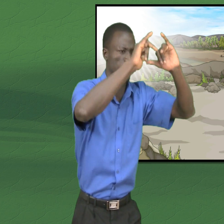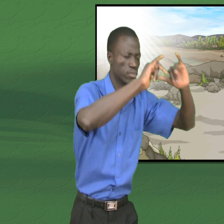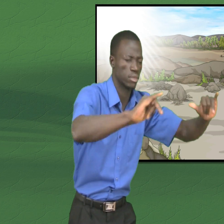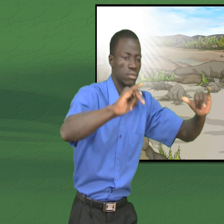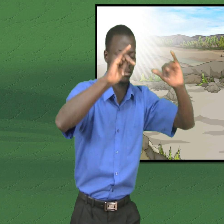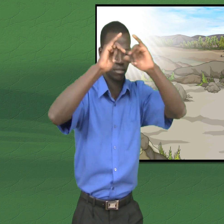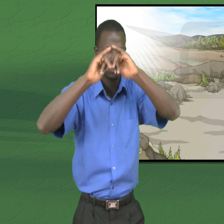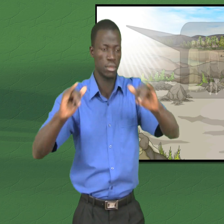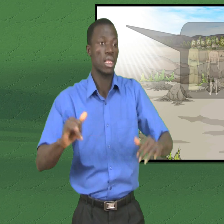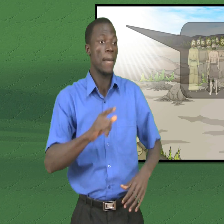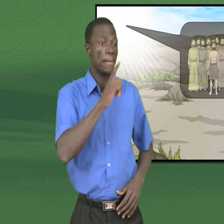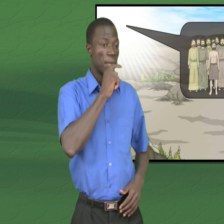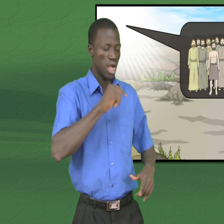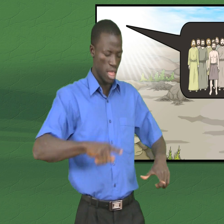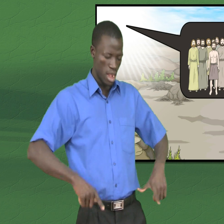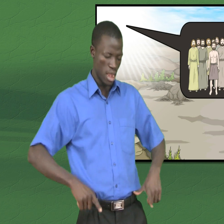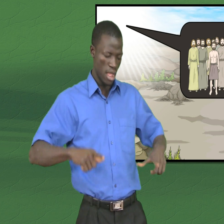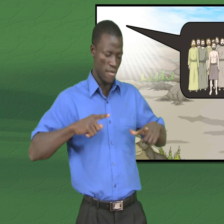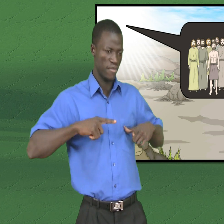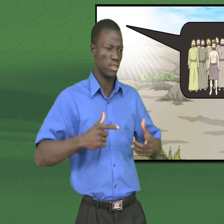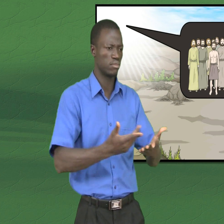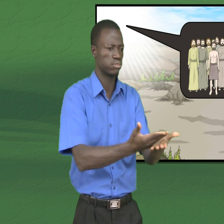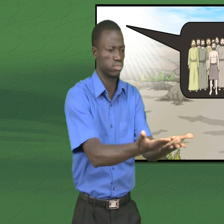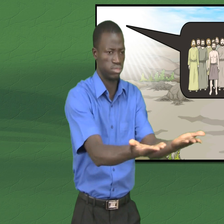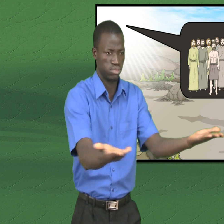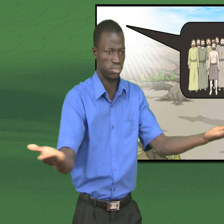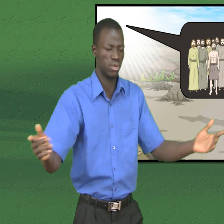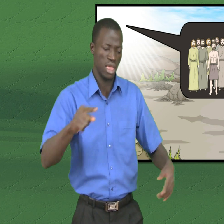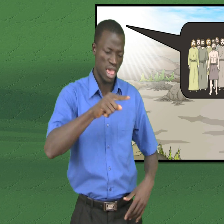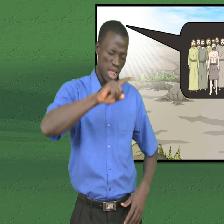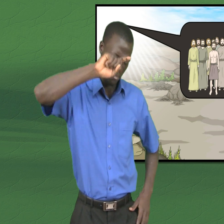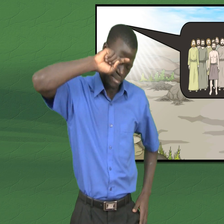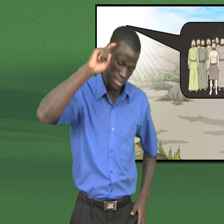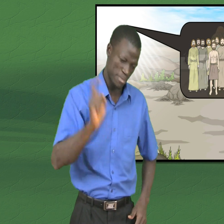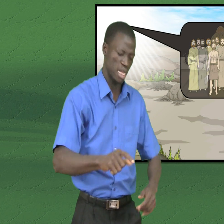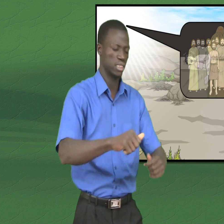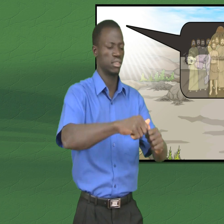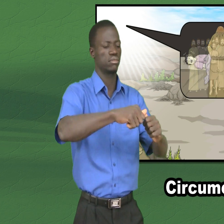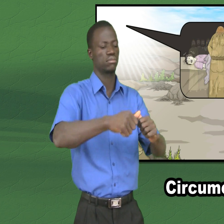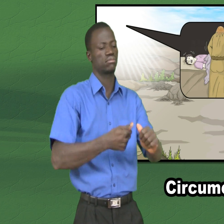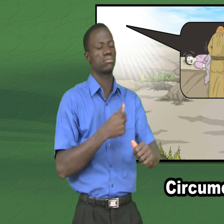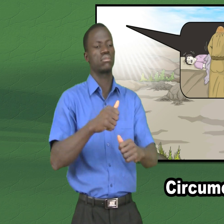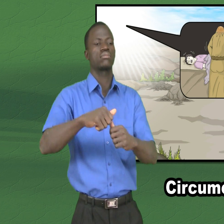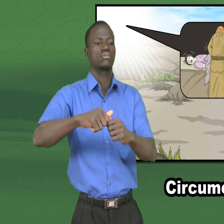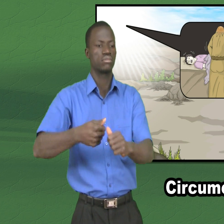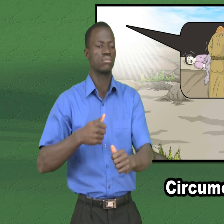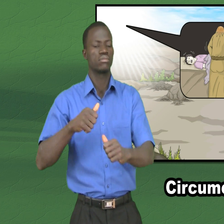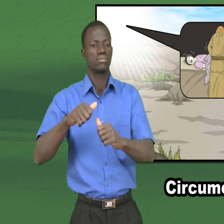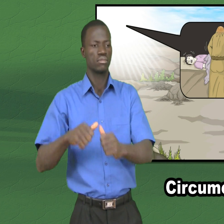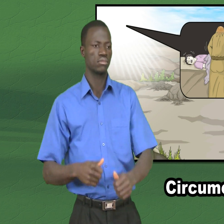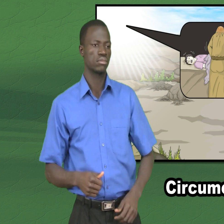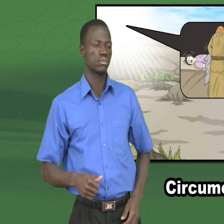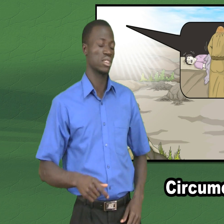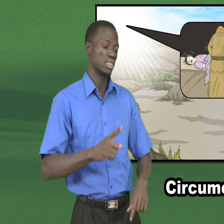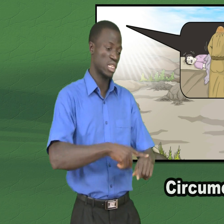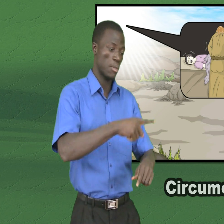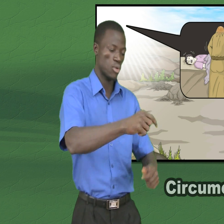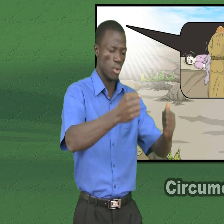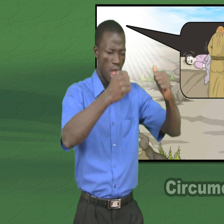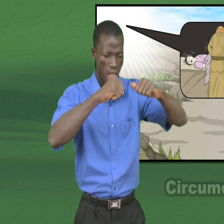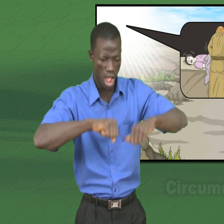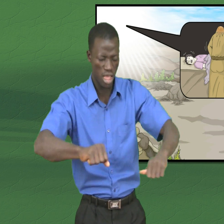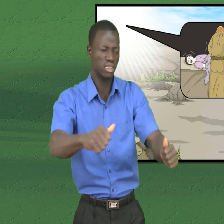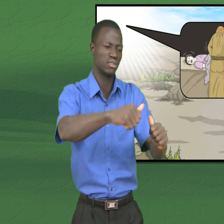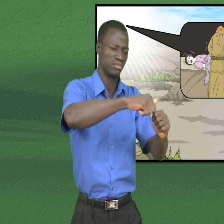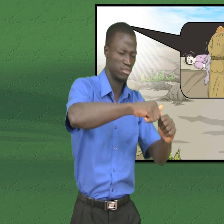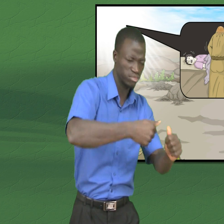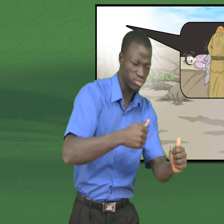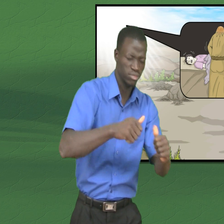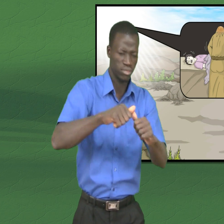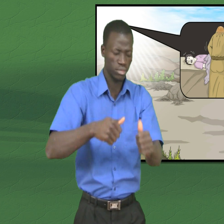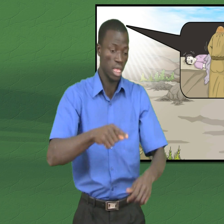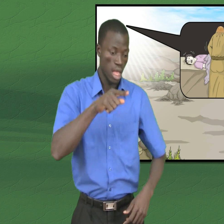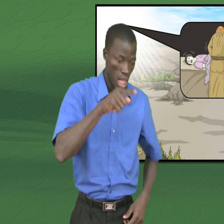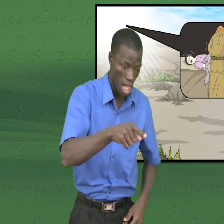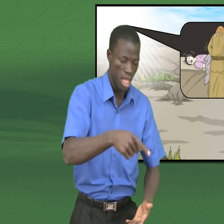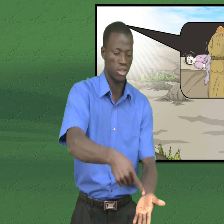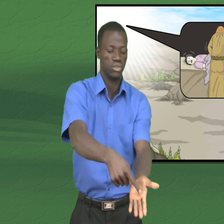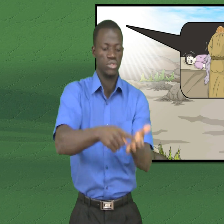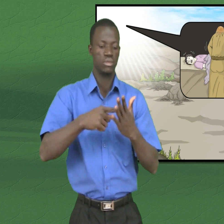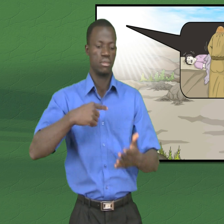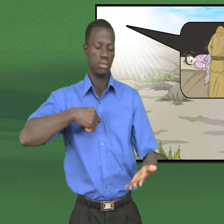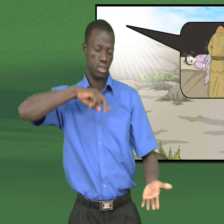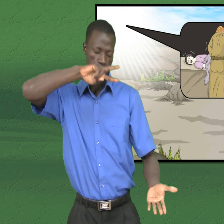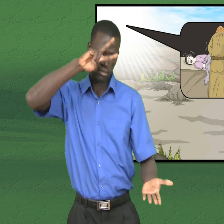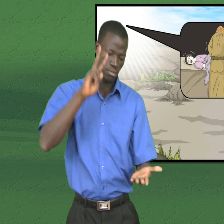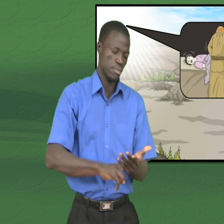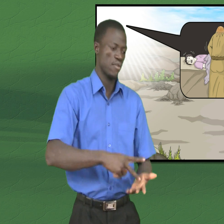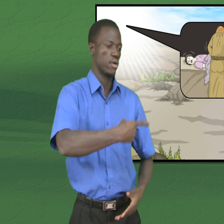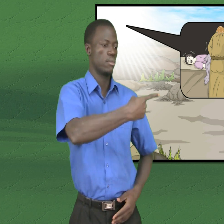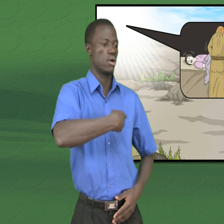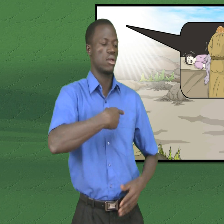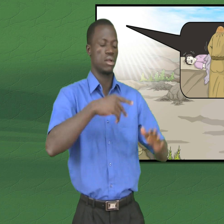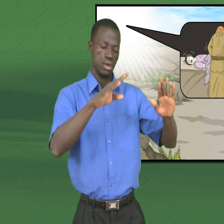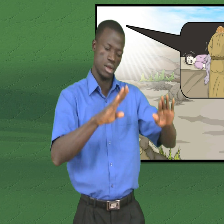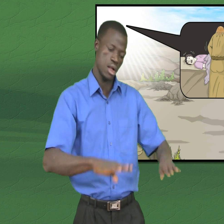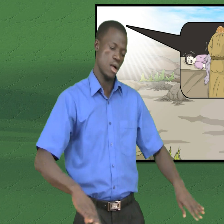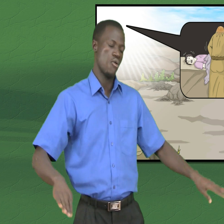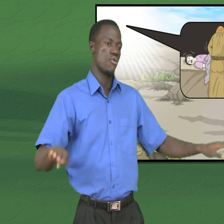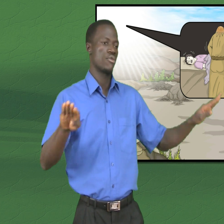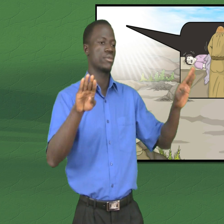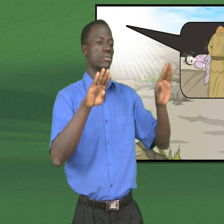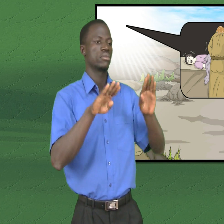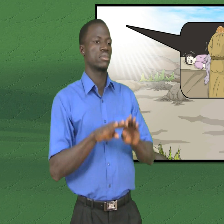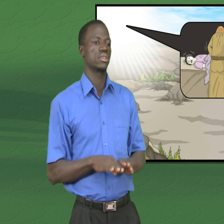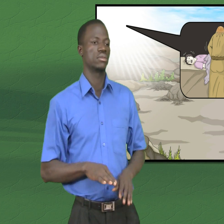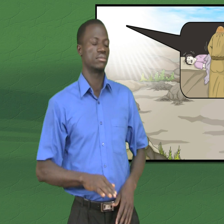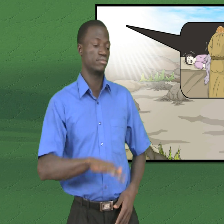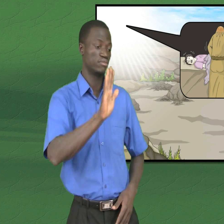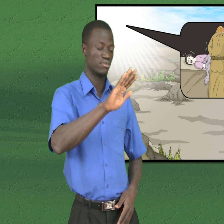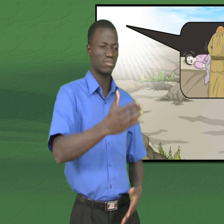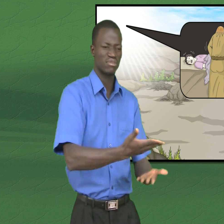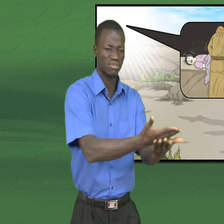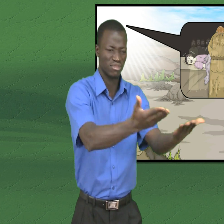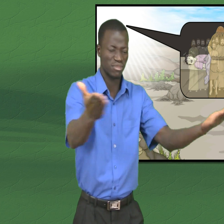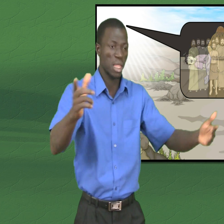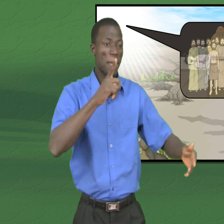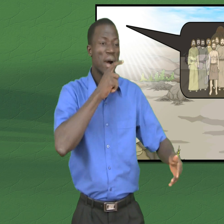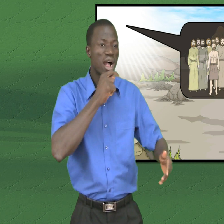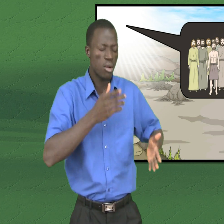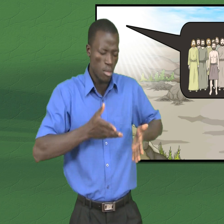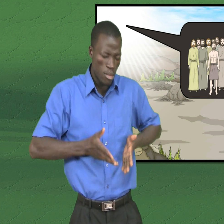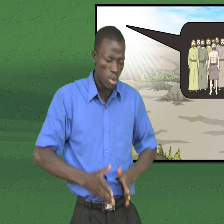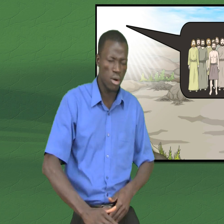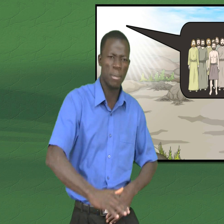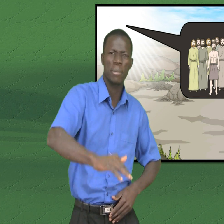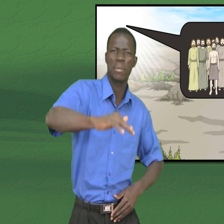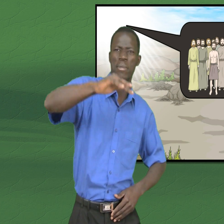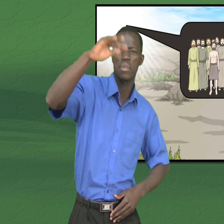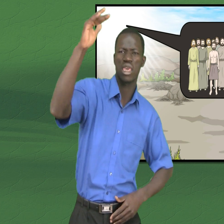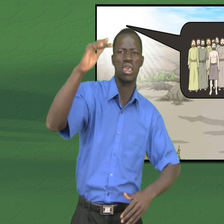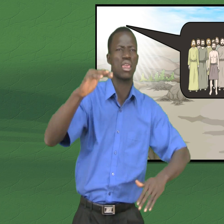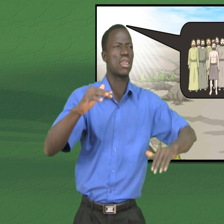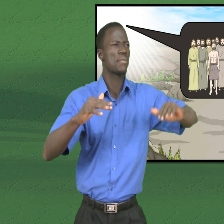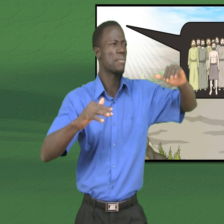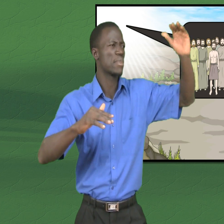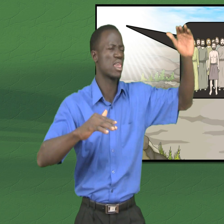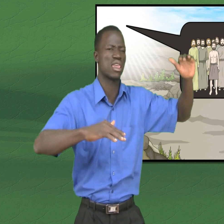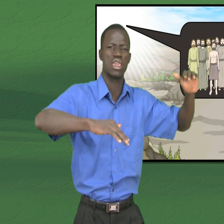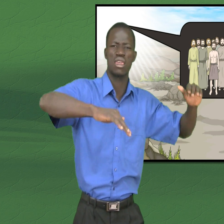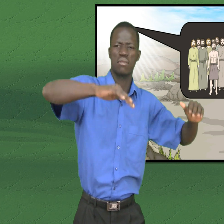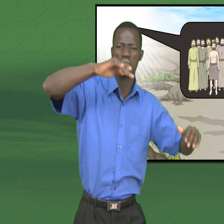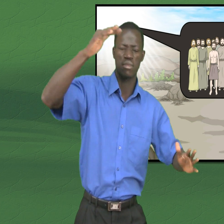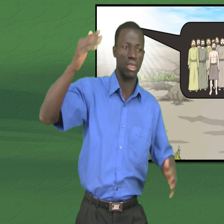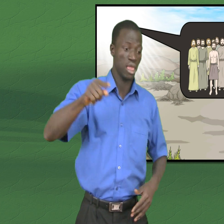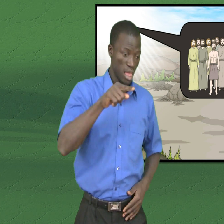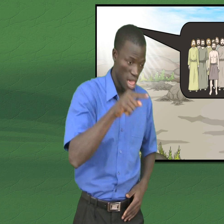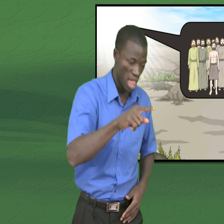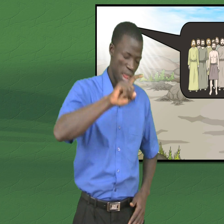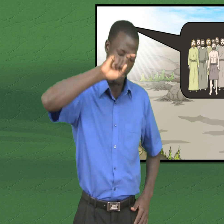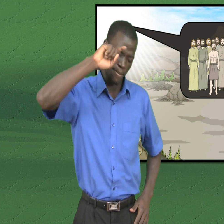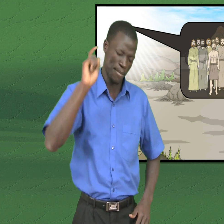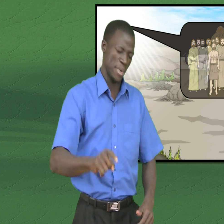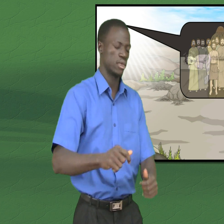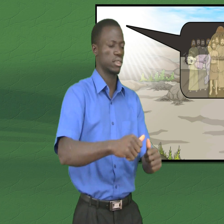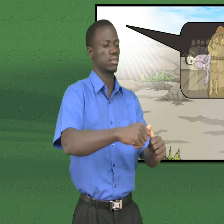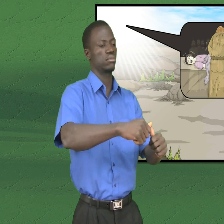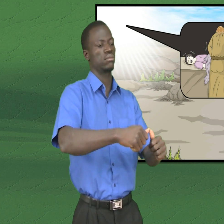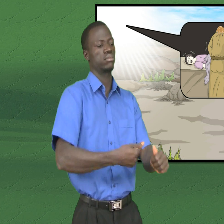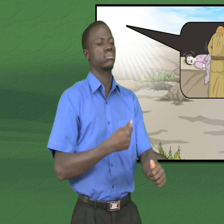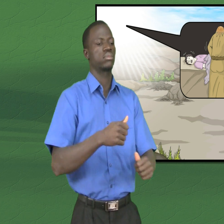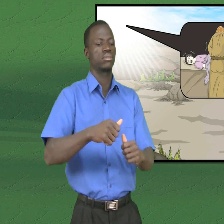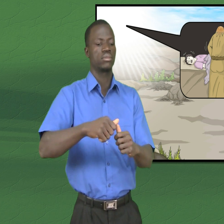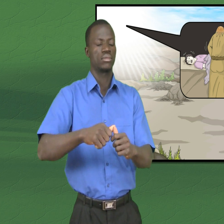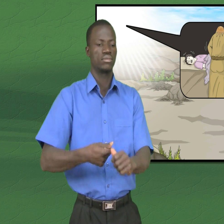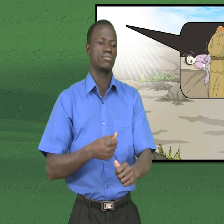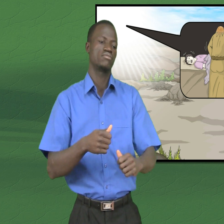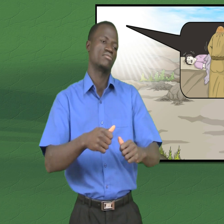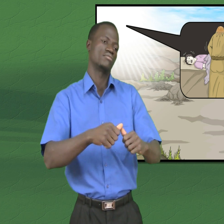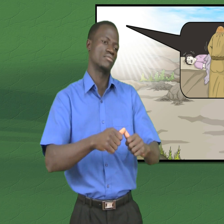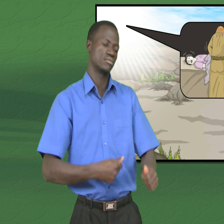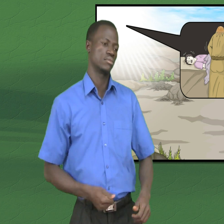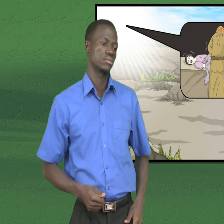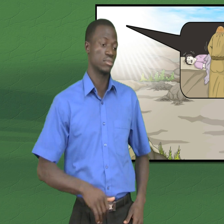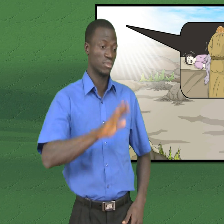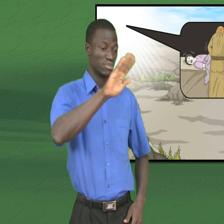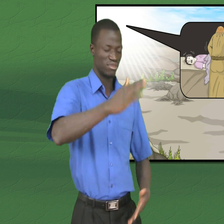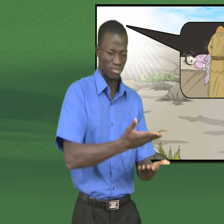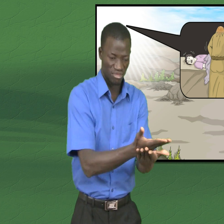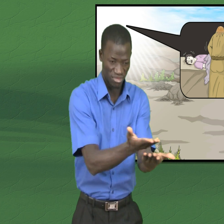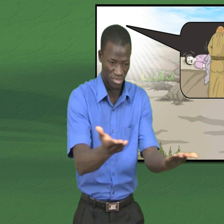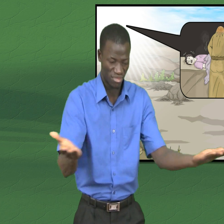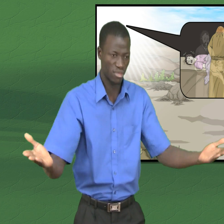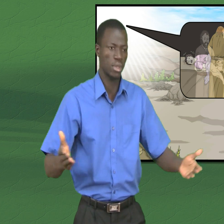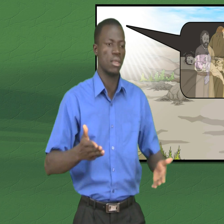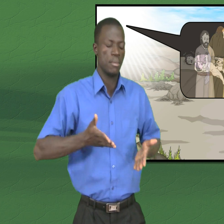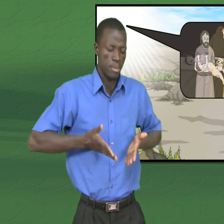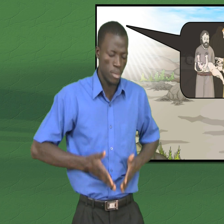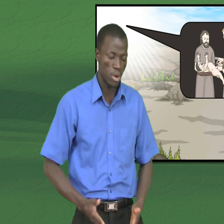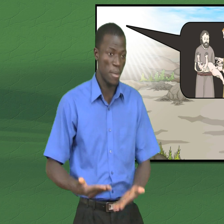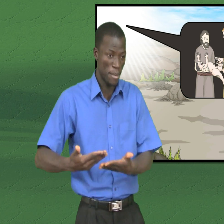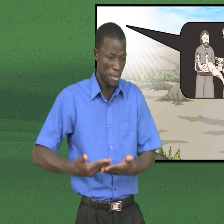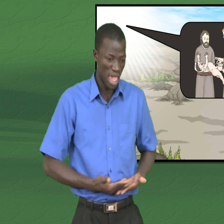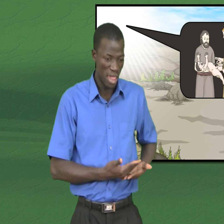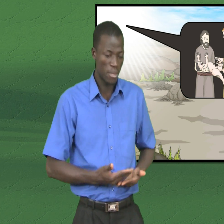This is My covenant with you and your descendants after you, which you are to keep: Every male among you must be circumcised. You are to circumcise the flesh of your foreskin, and this will be a sign of the covenant between Me and you.